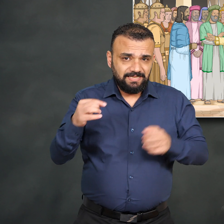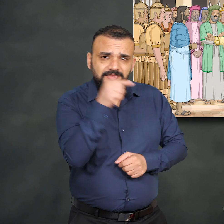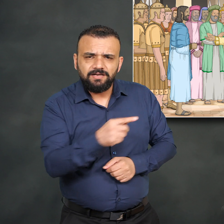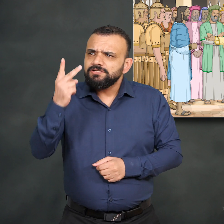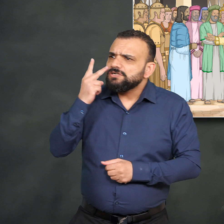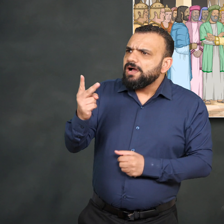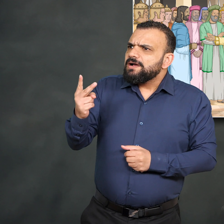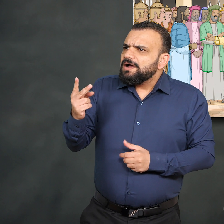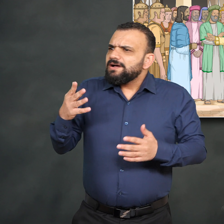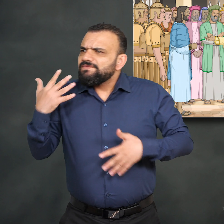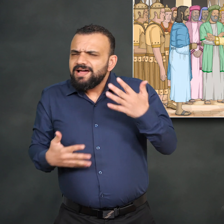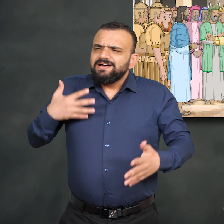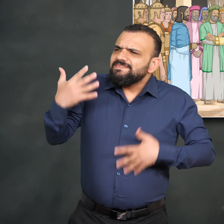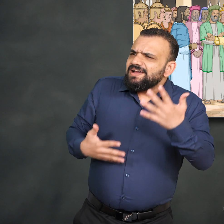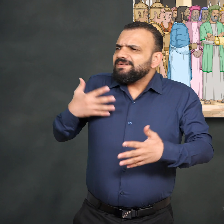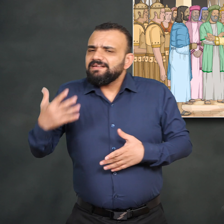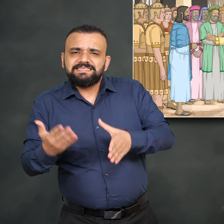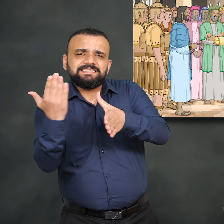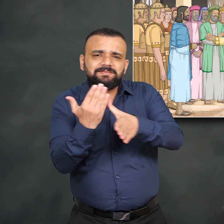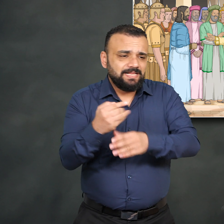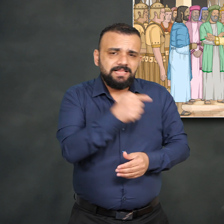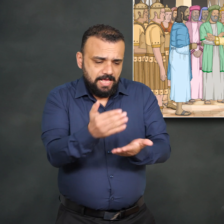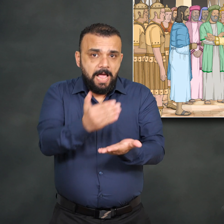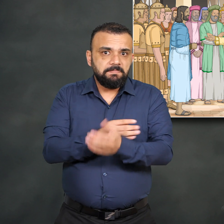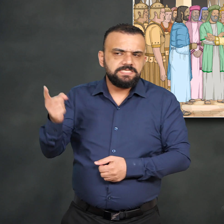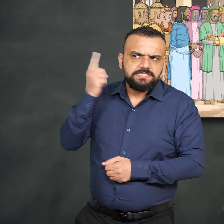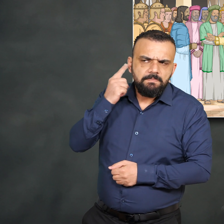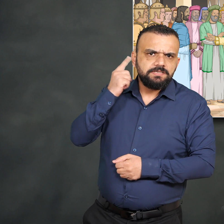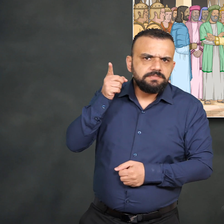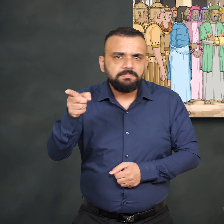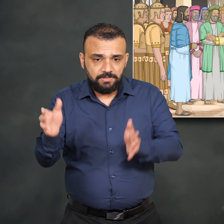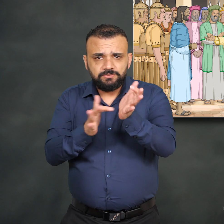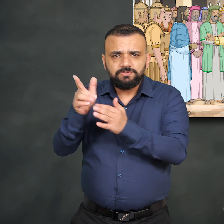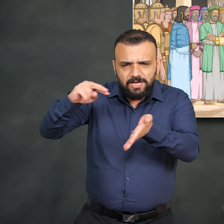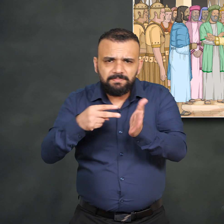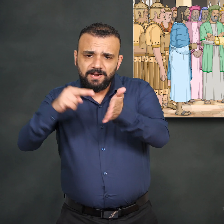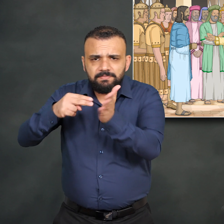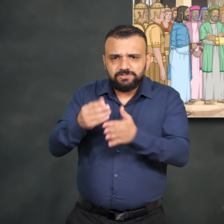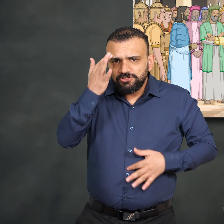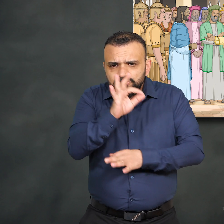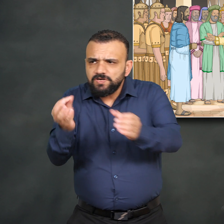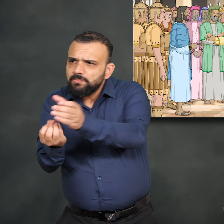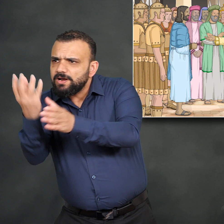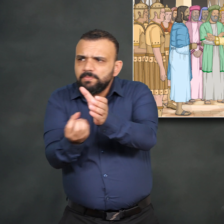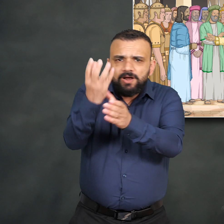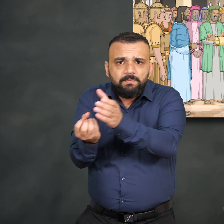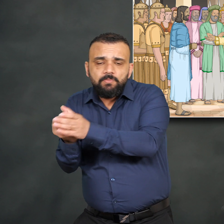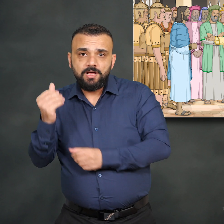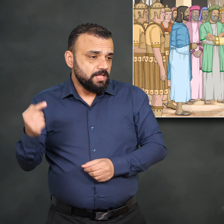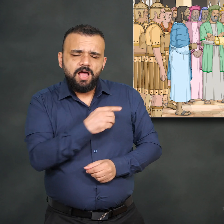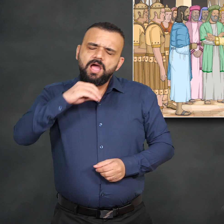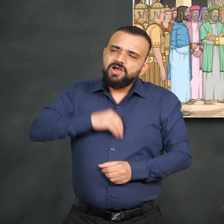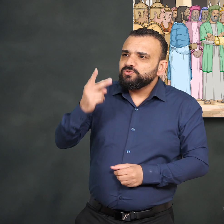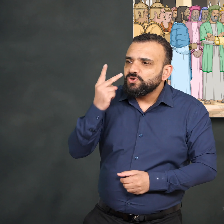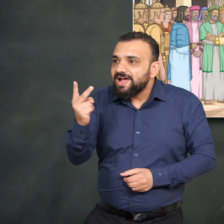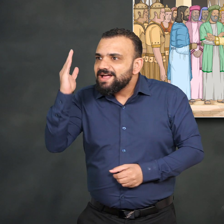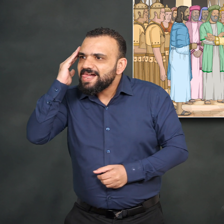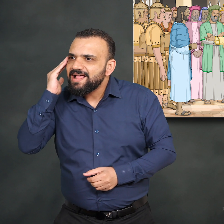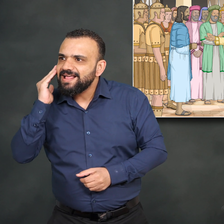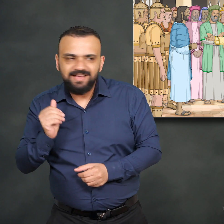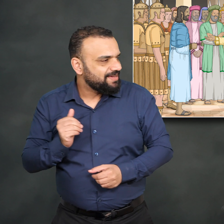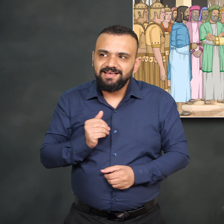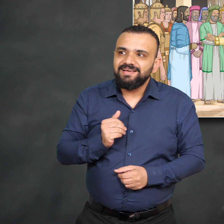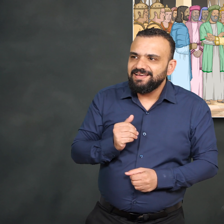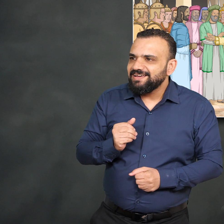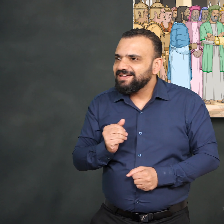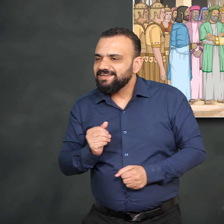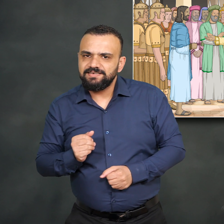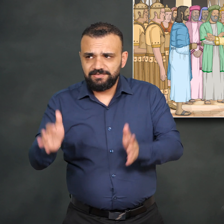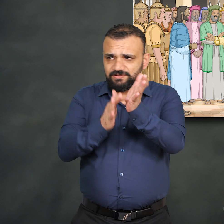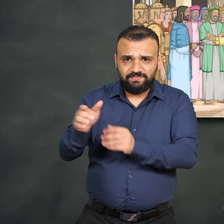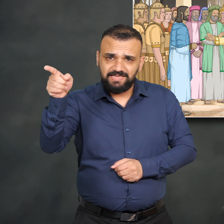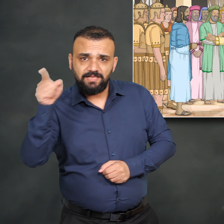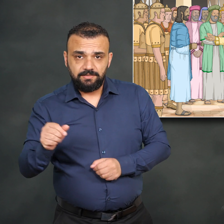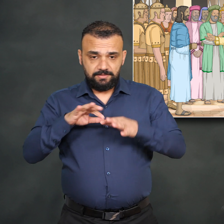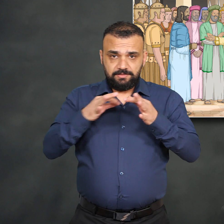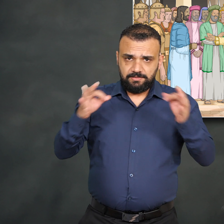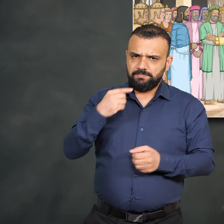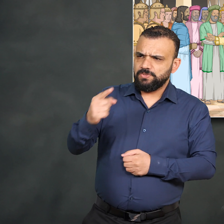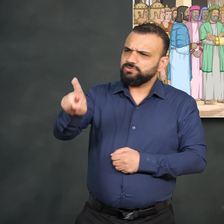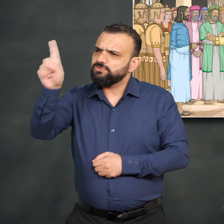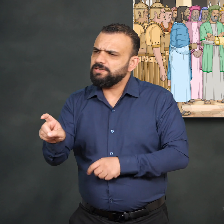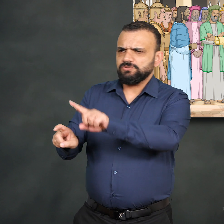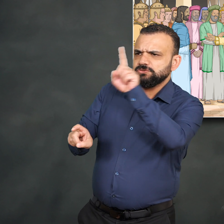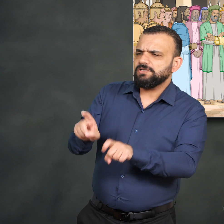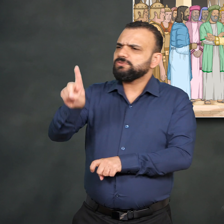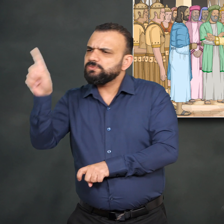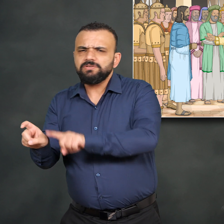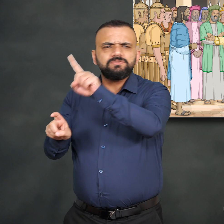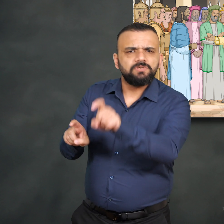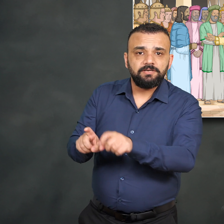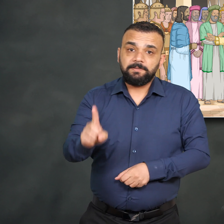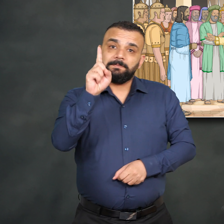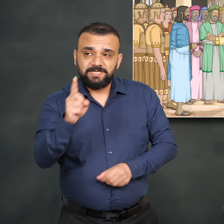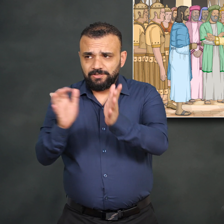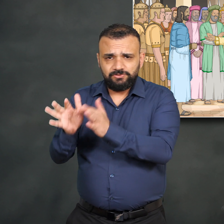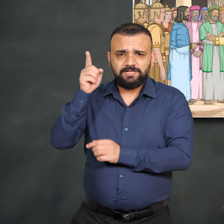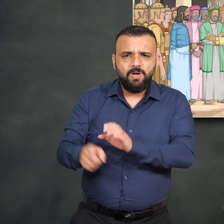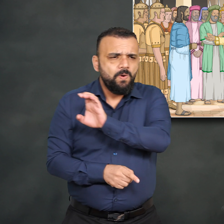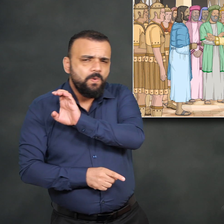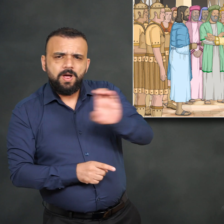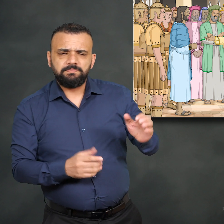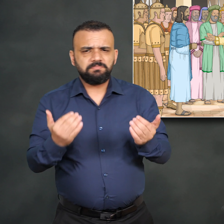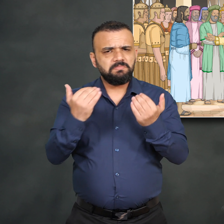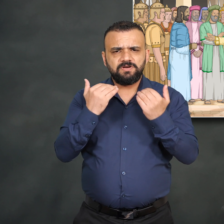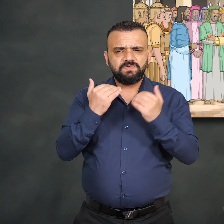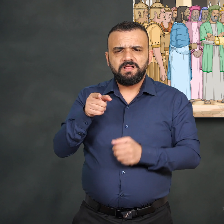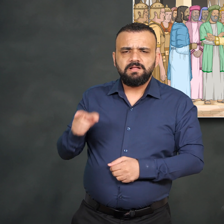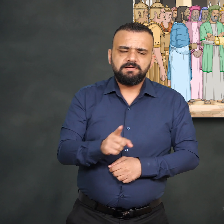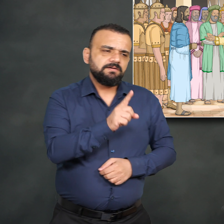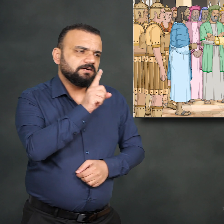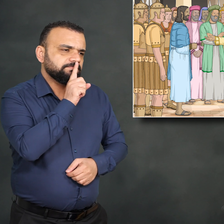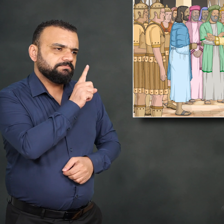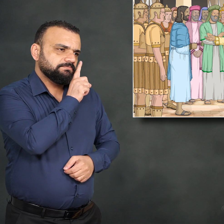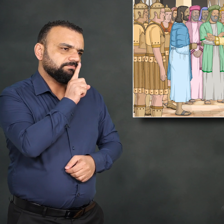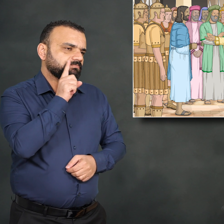He had wanted to see Him for a long time, because he had heard about Him and was hoping to see Him perform a miracle.